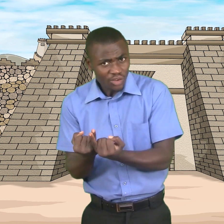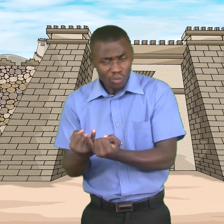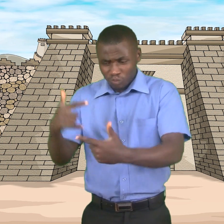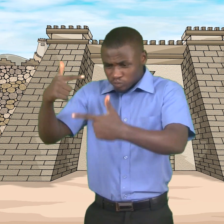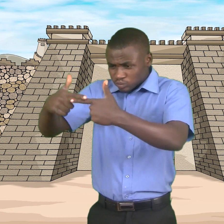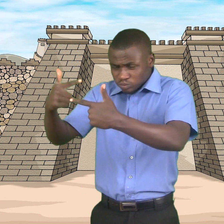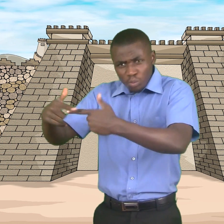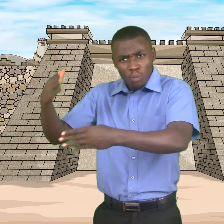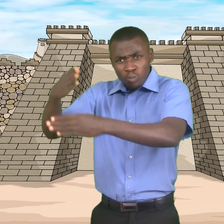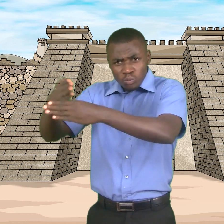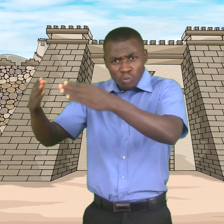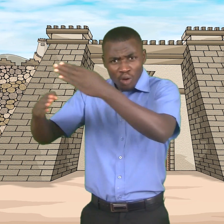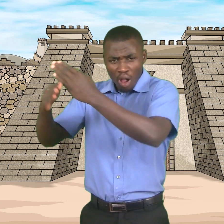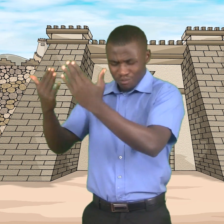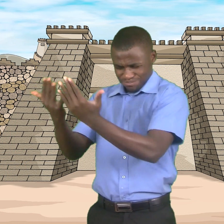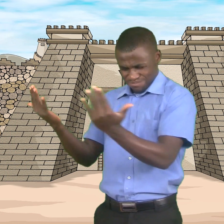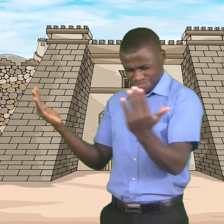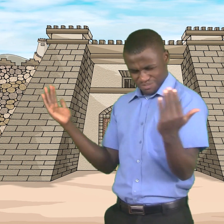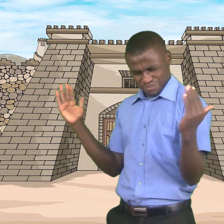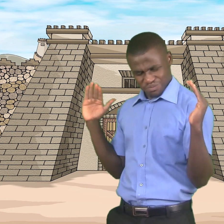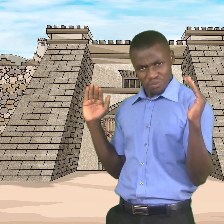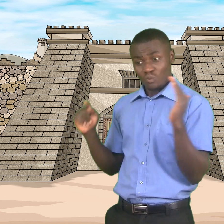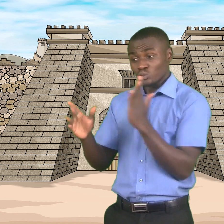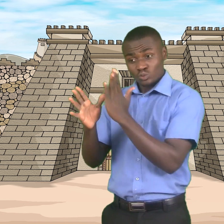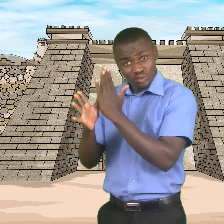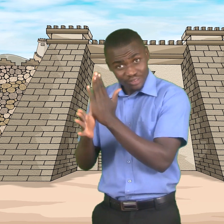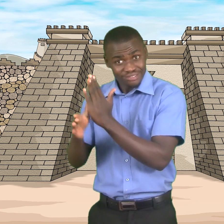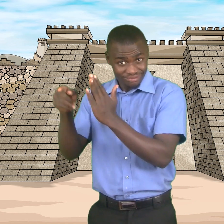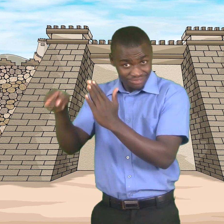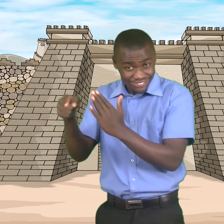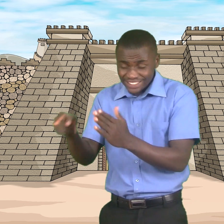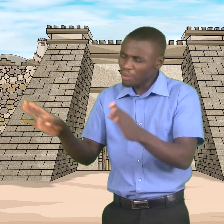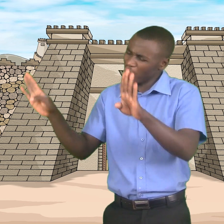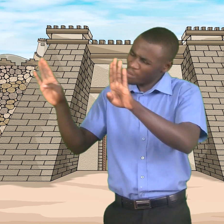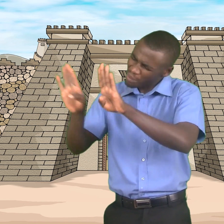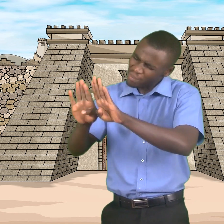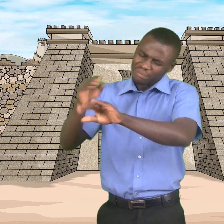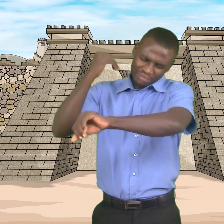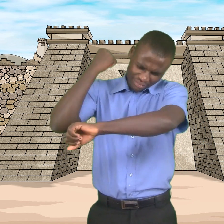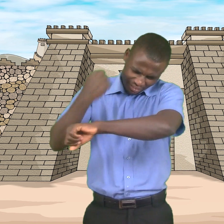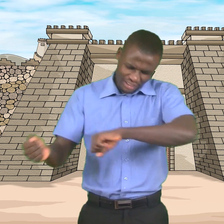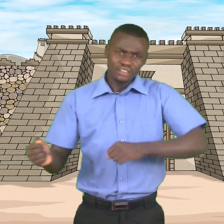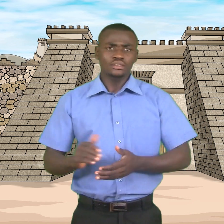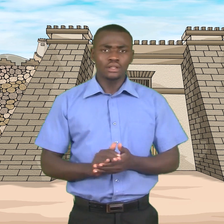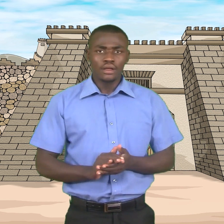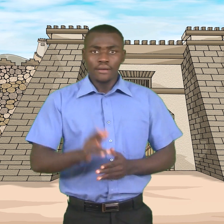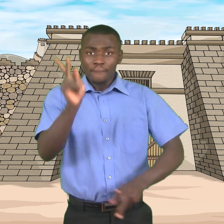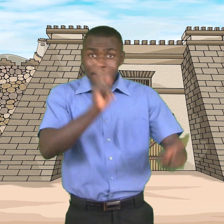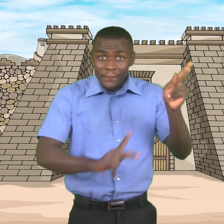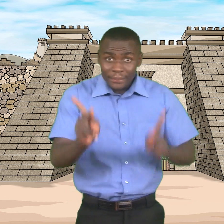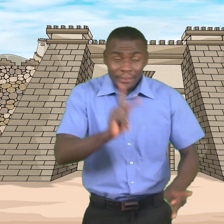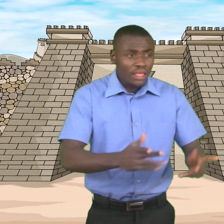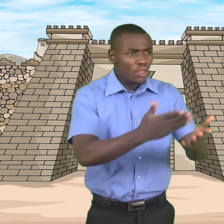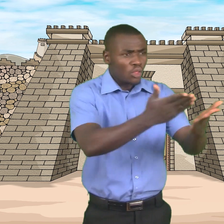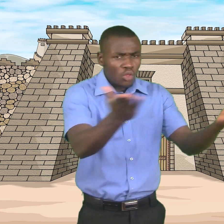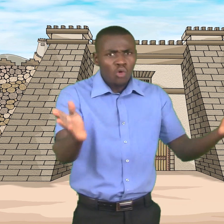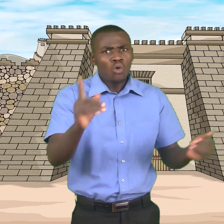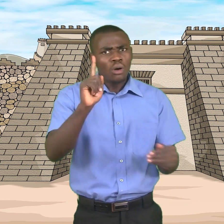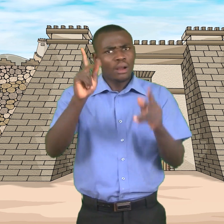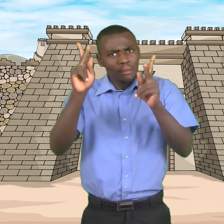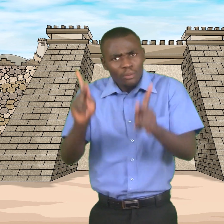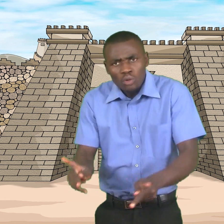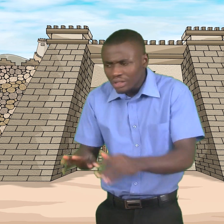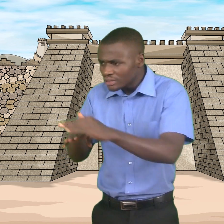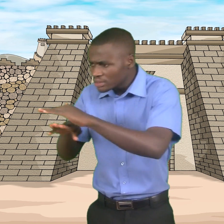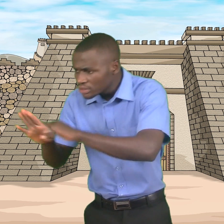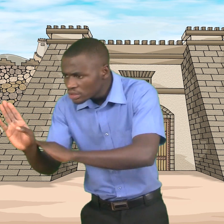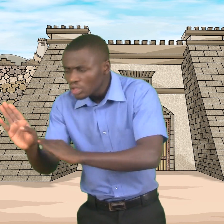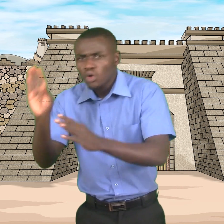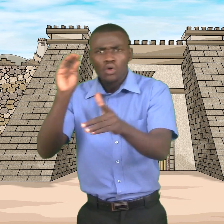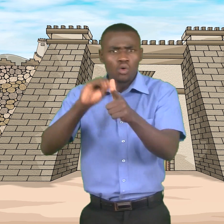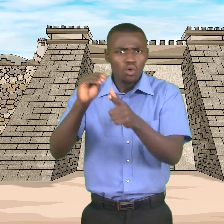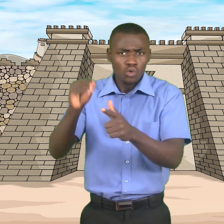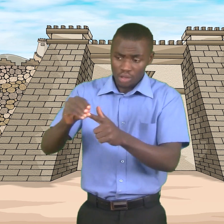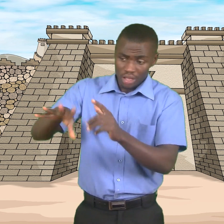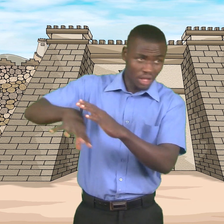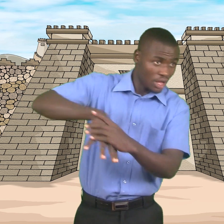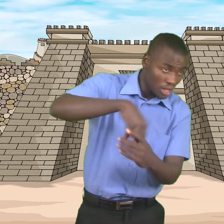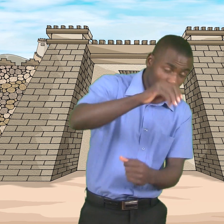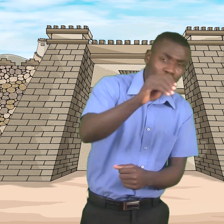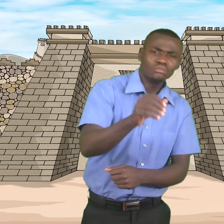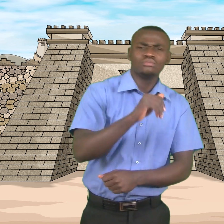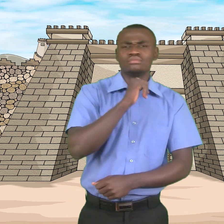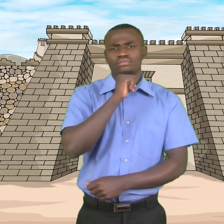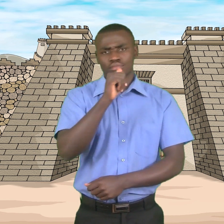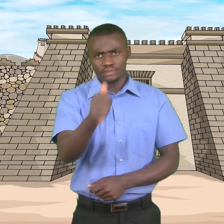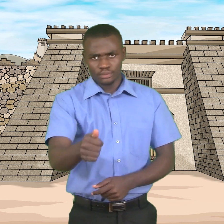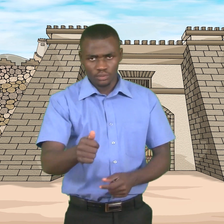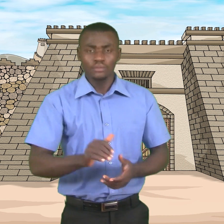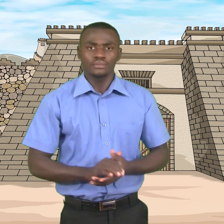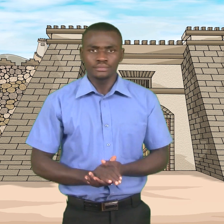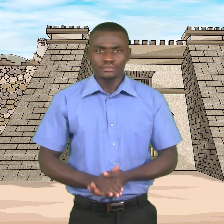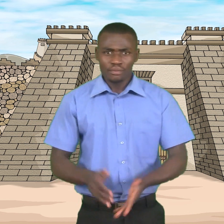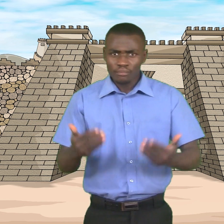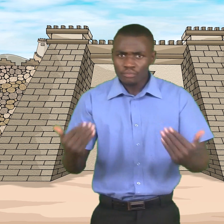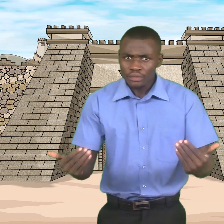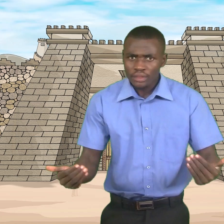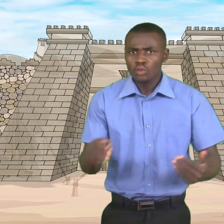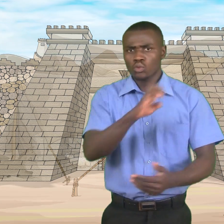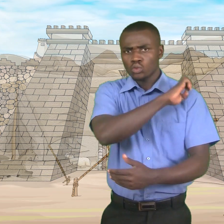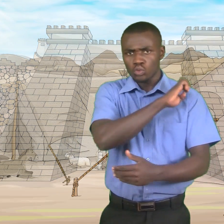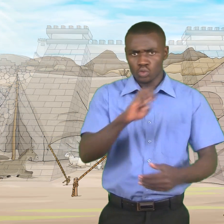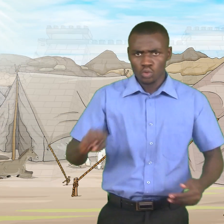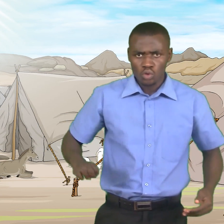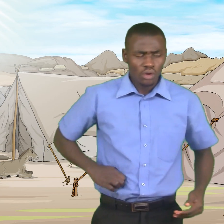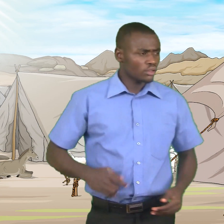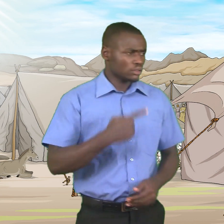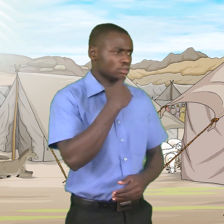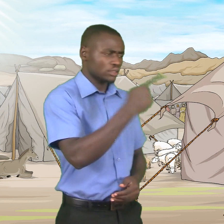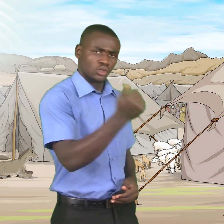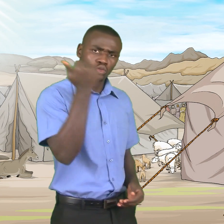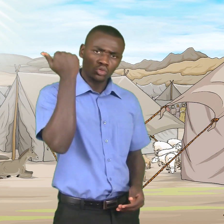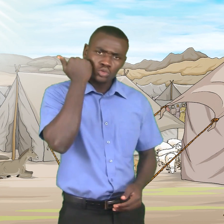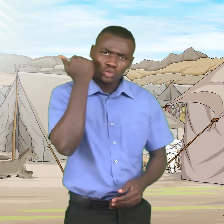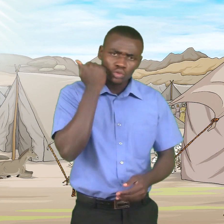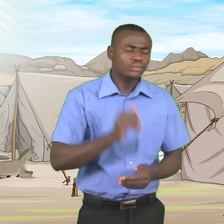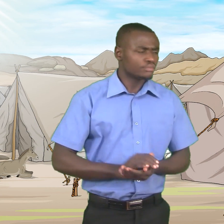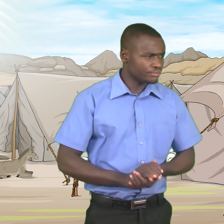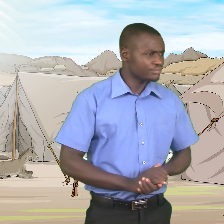No one went out and no one came in.